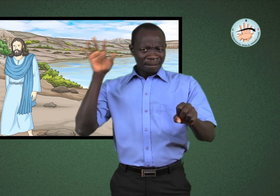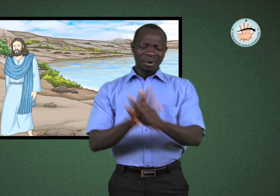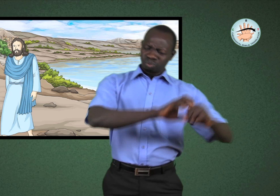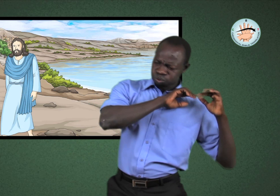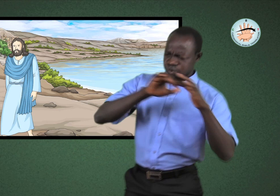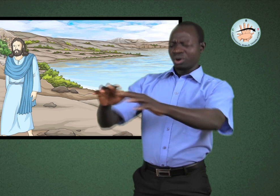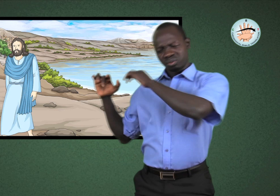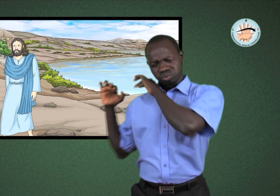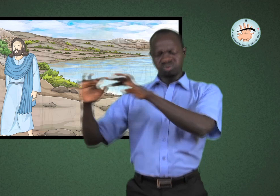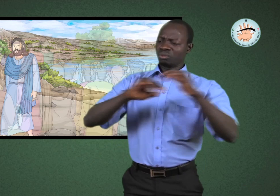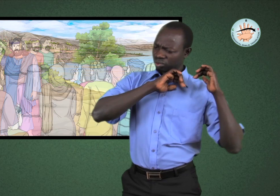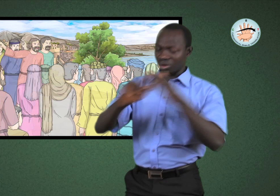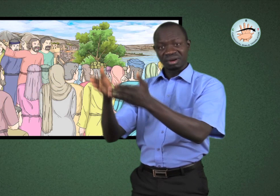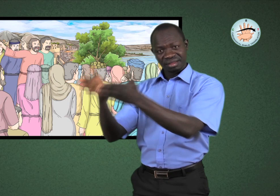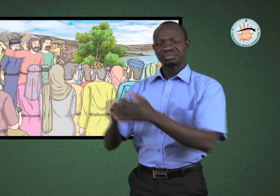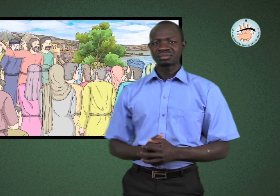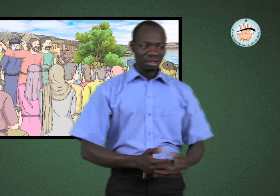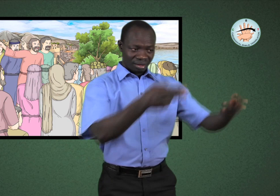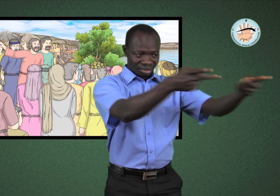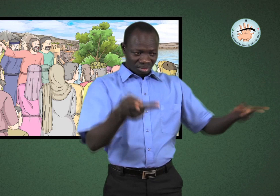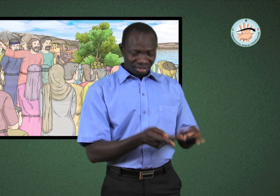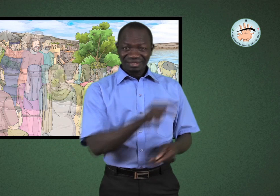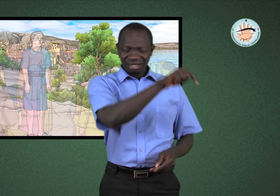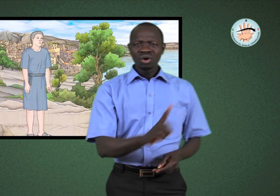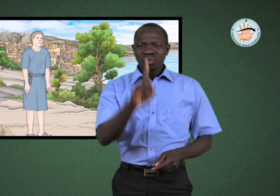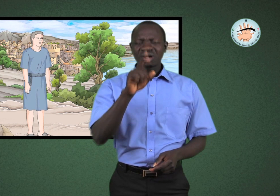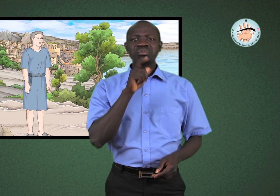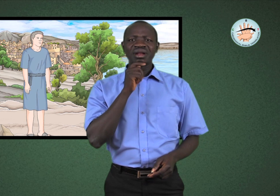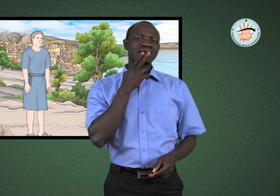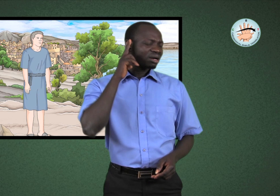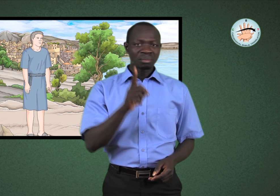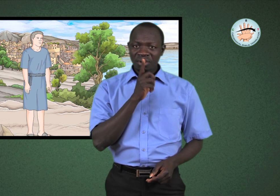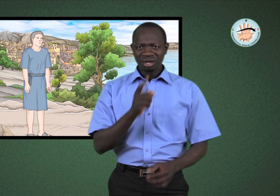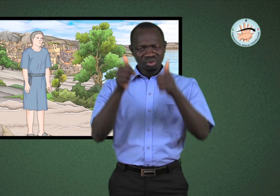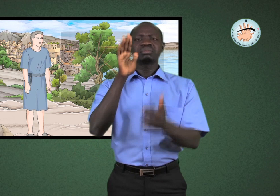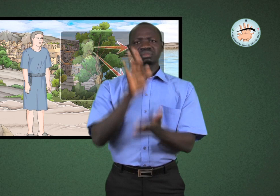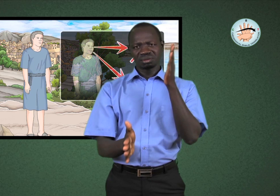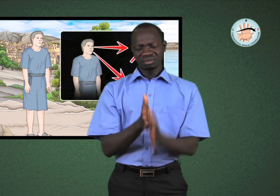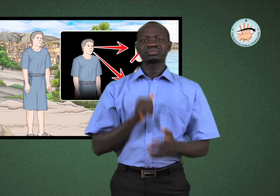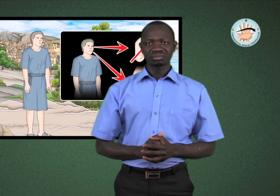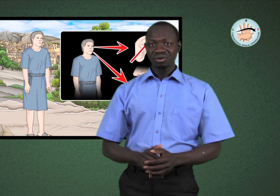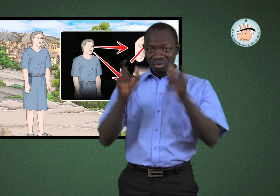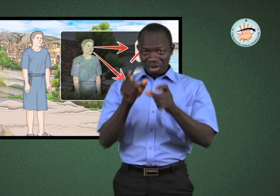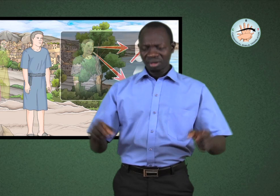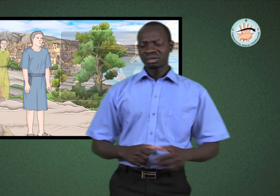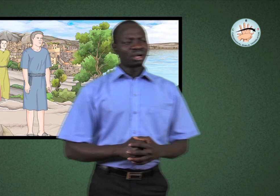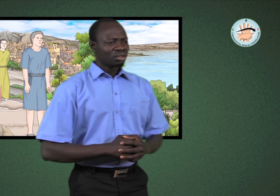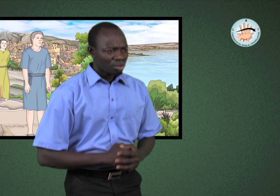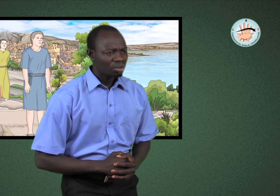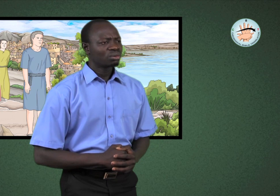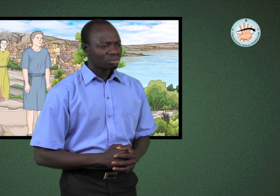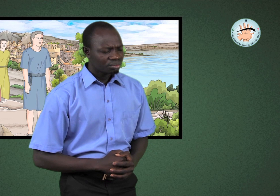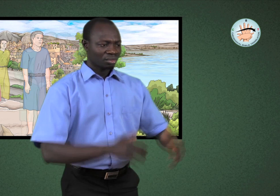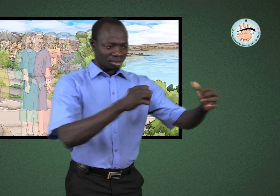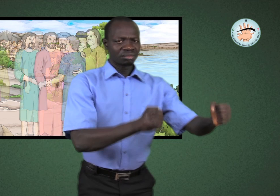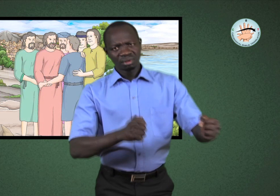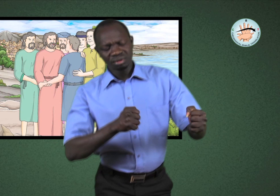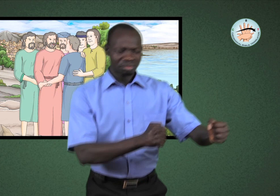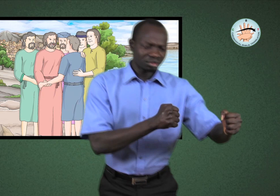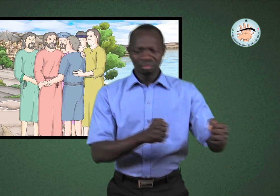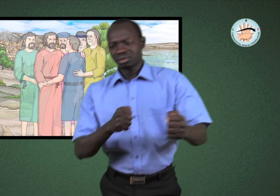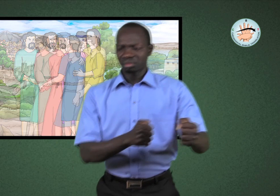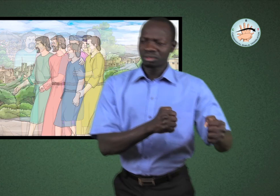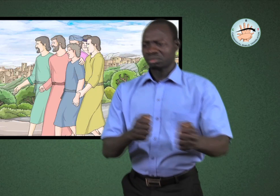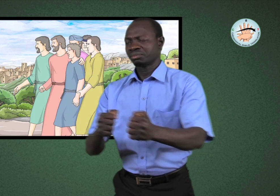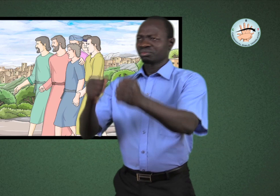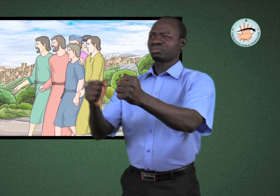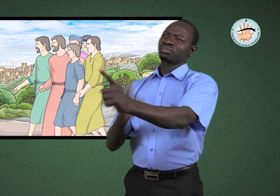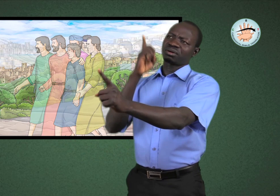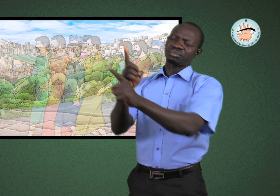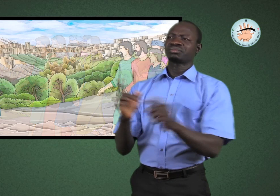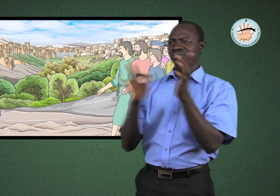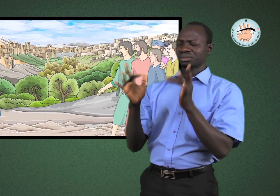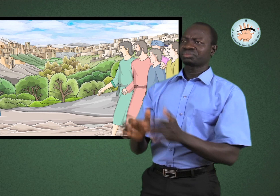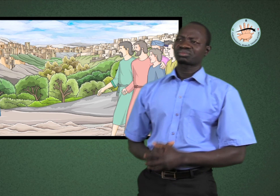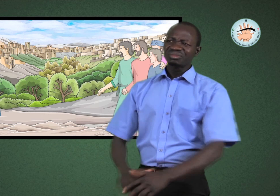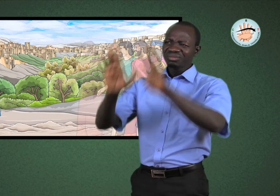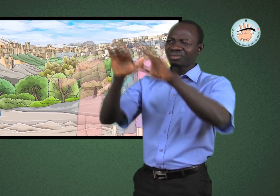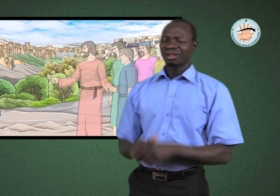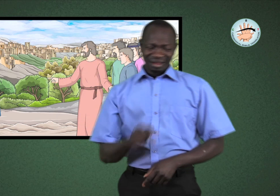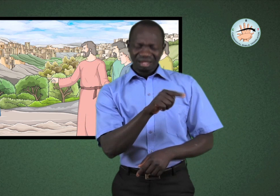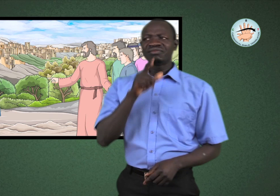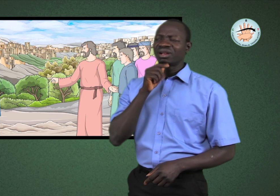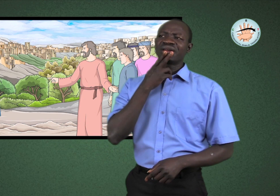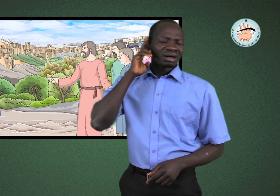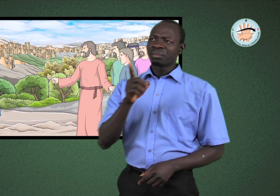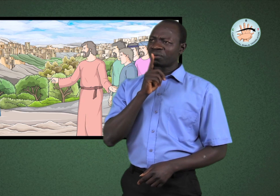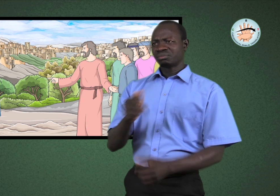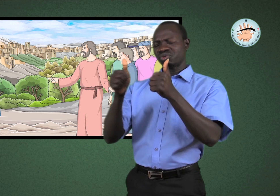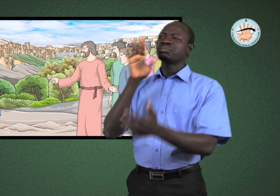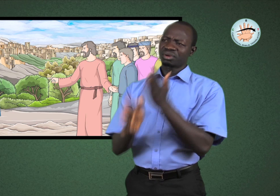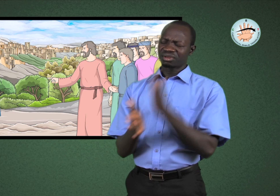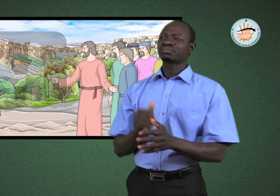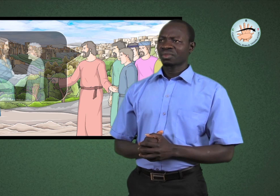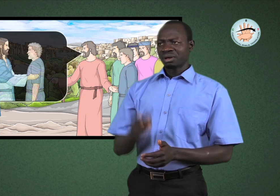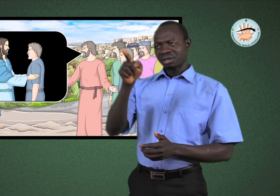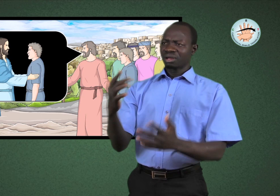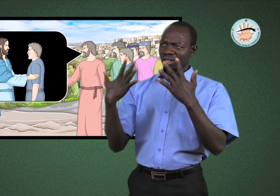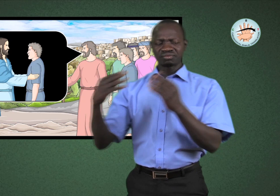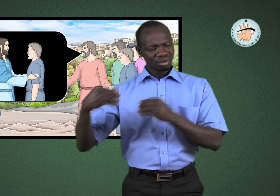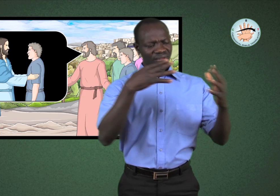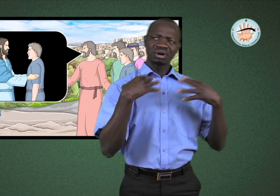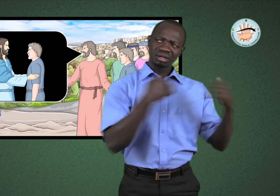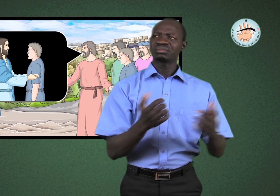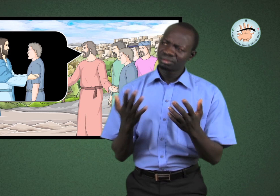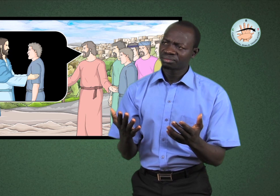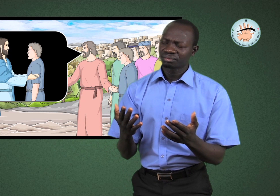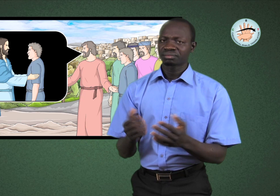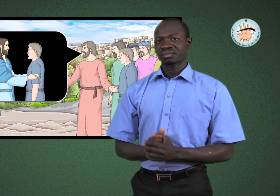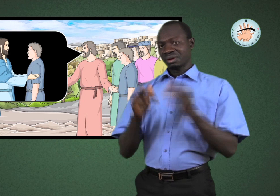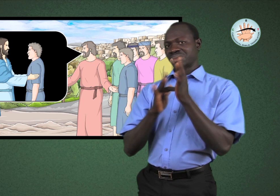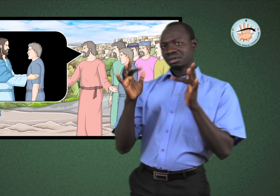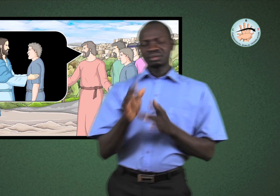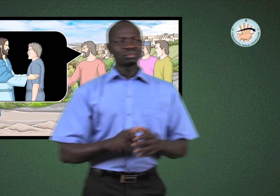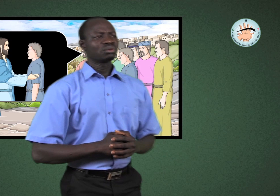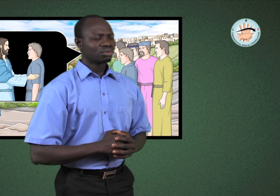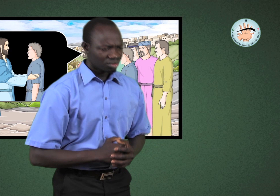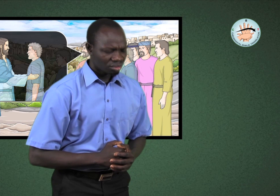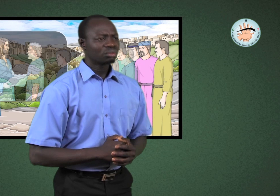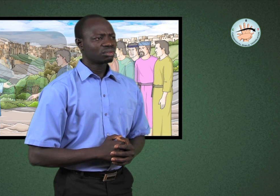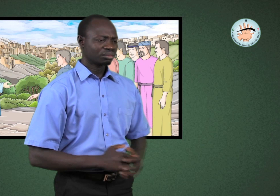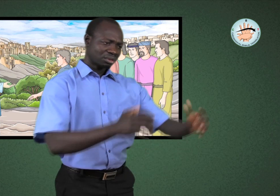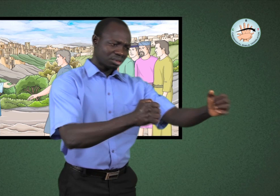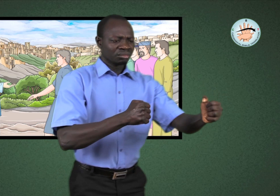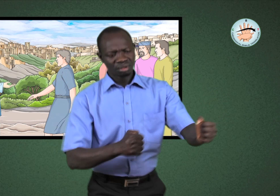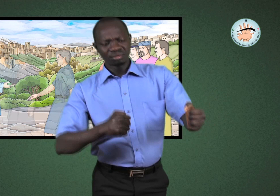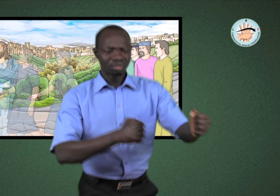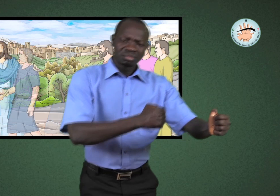Some people brought to Him a man who was deaf and hardly able to speak, and they begged Jesus to place His hand on him.